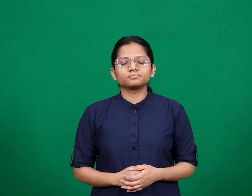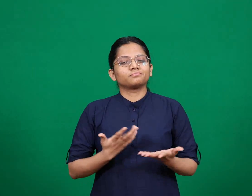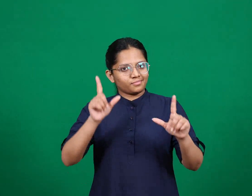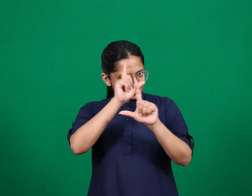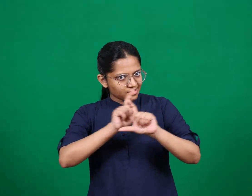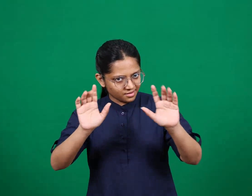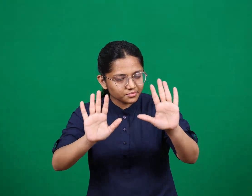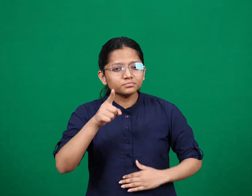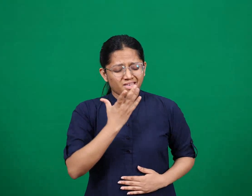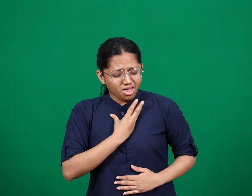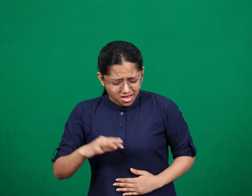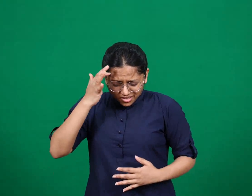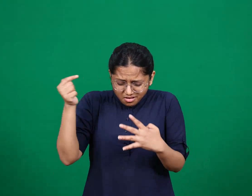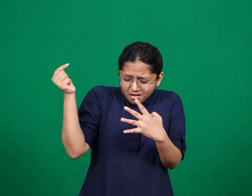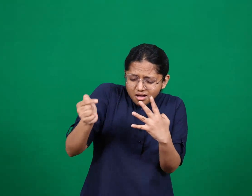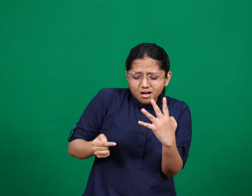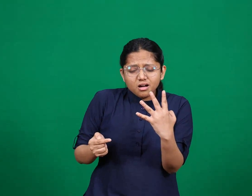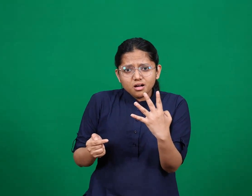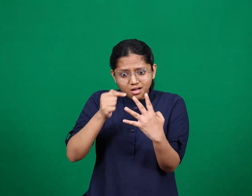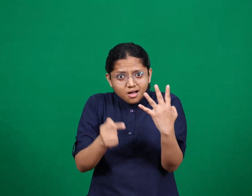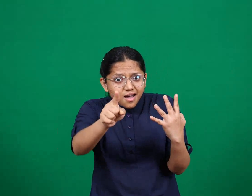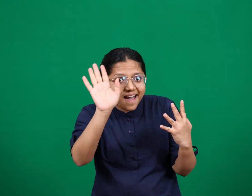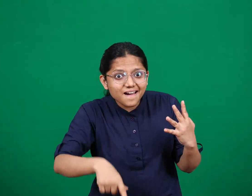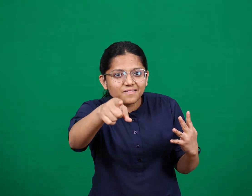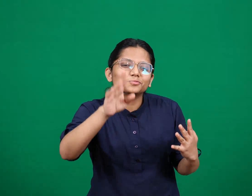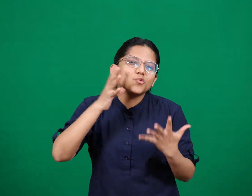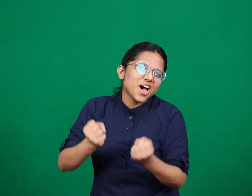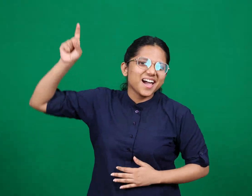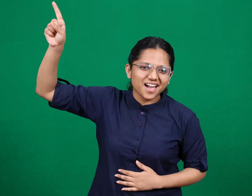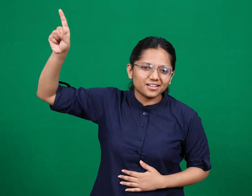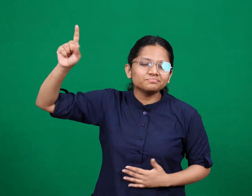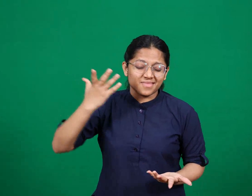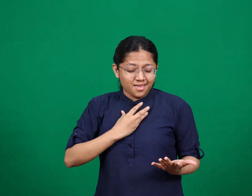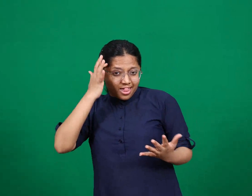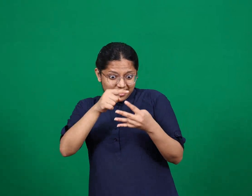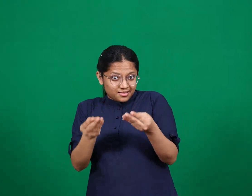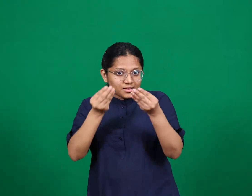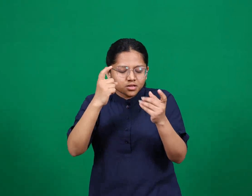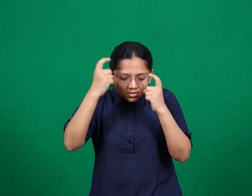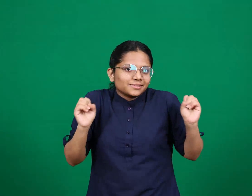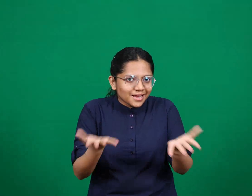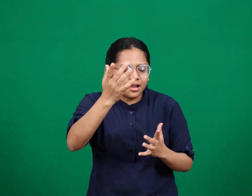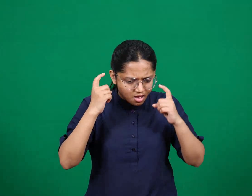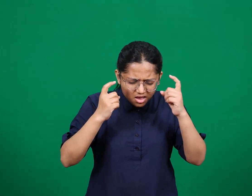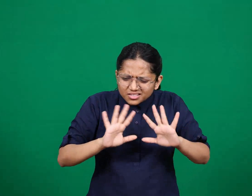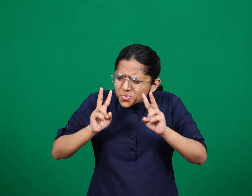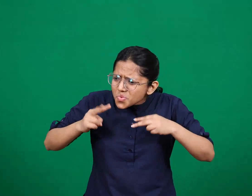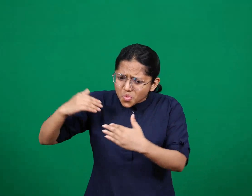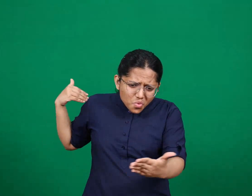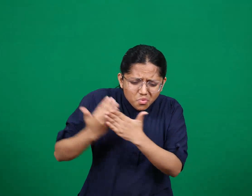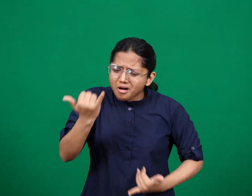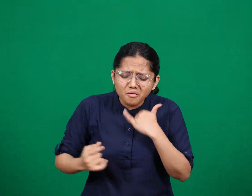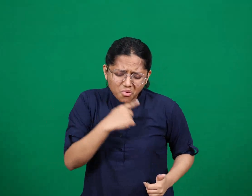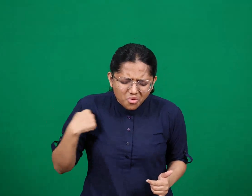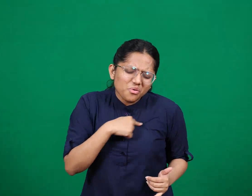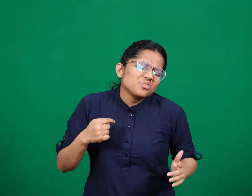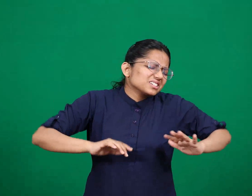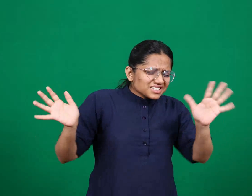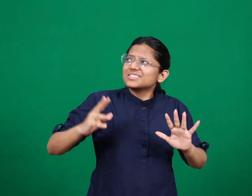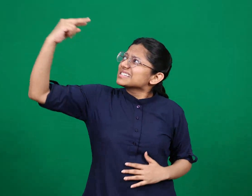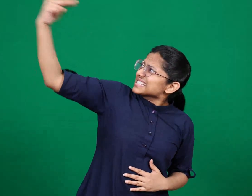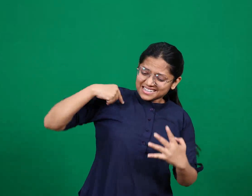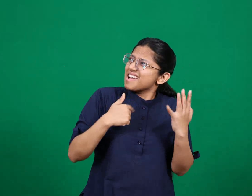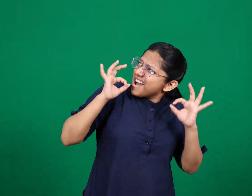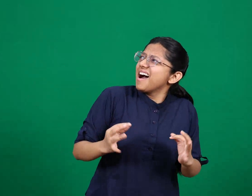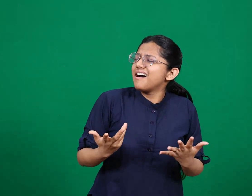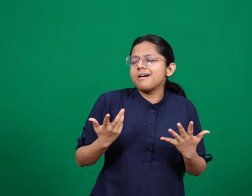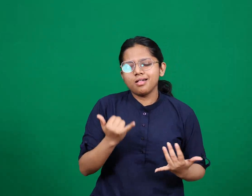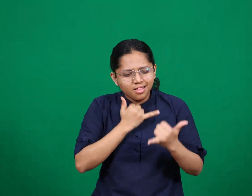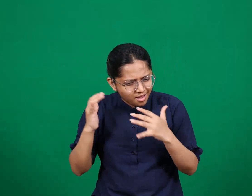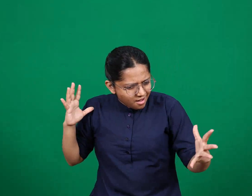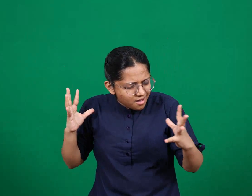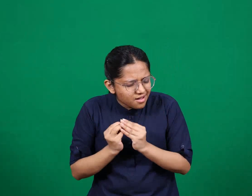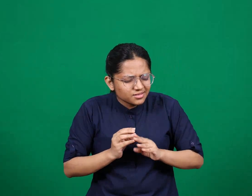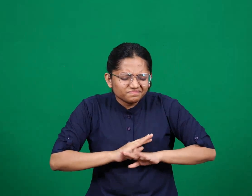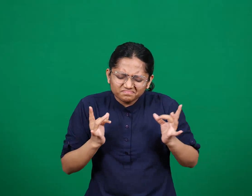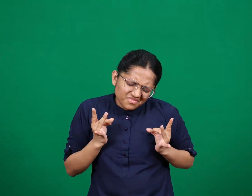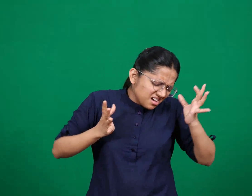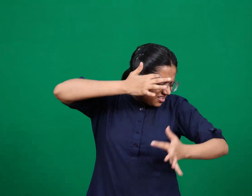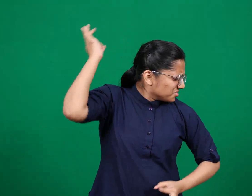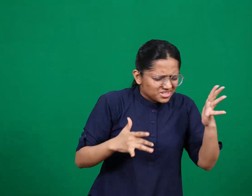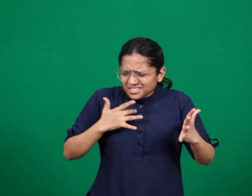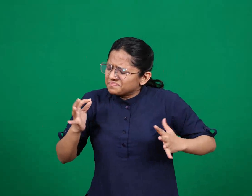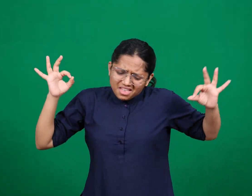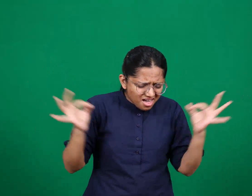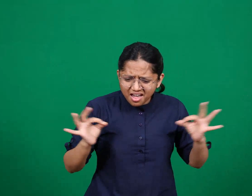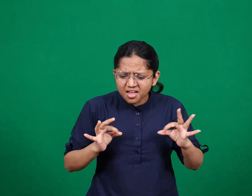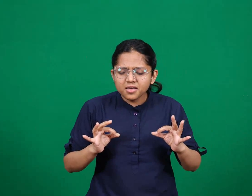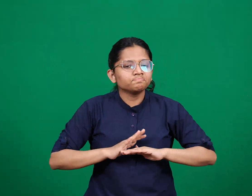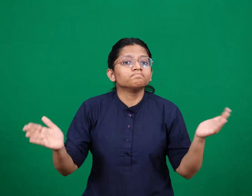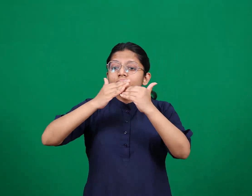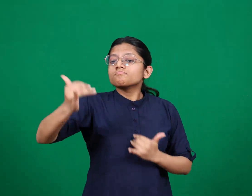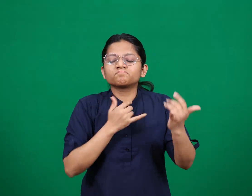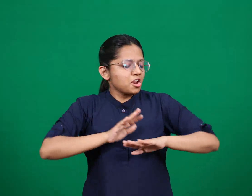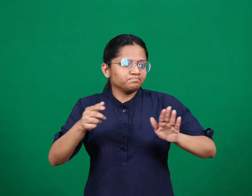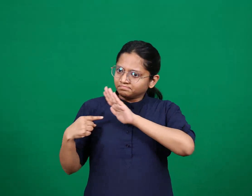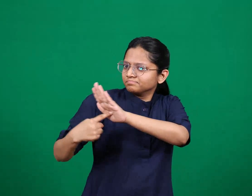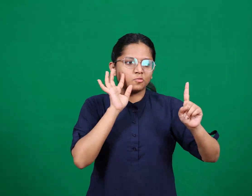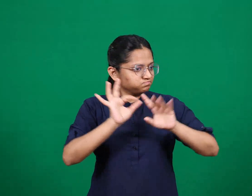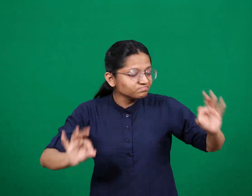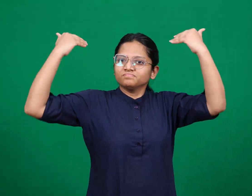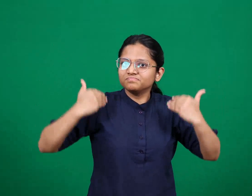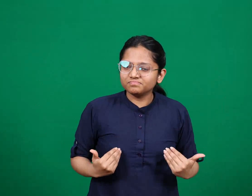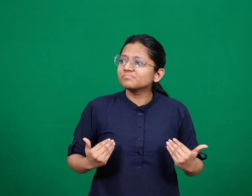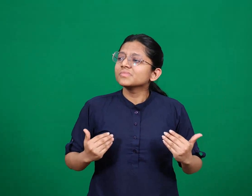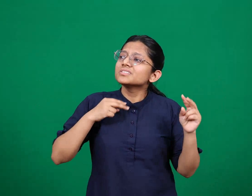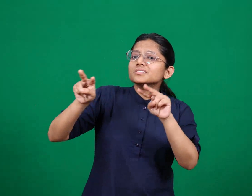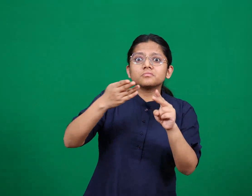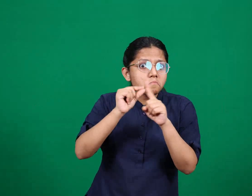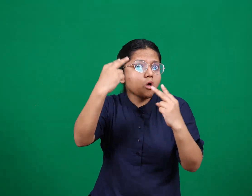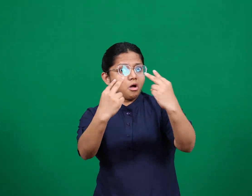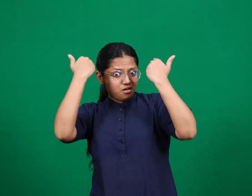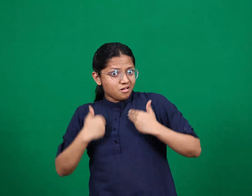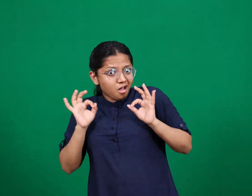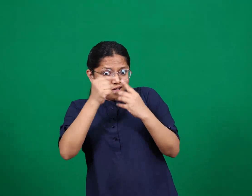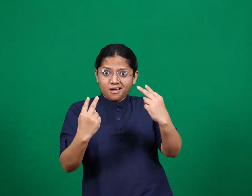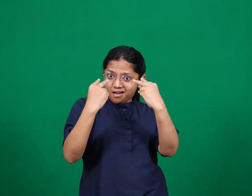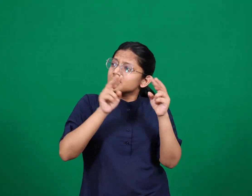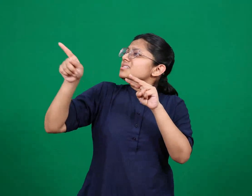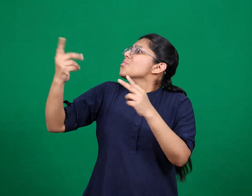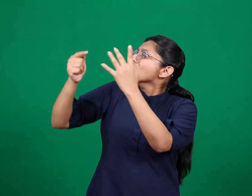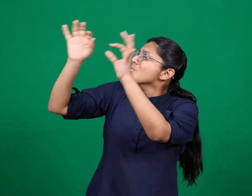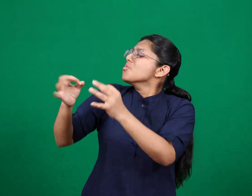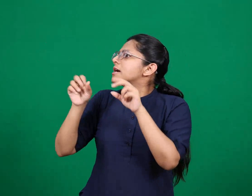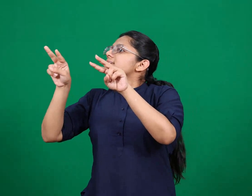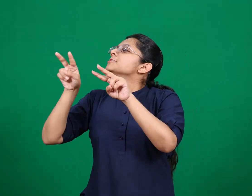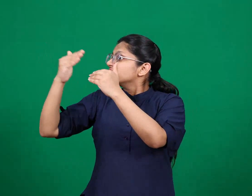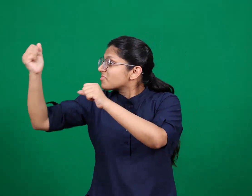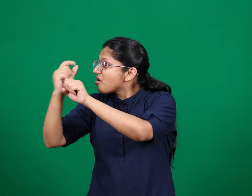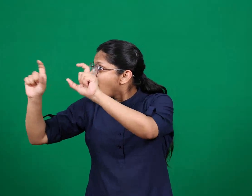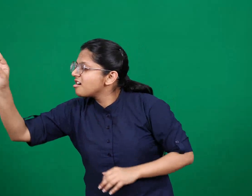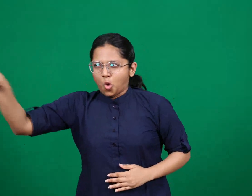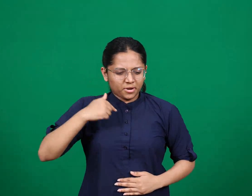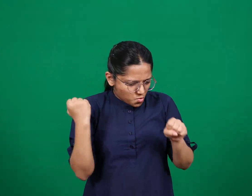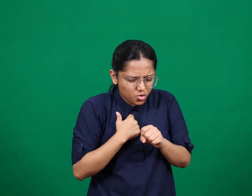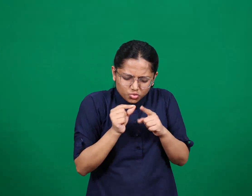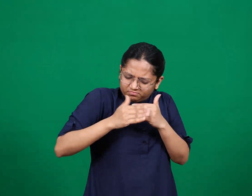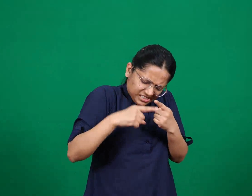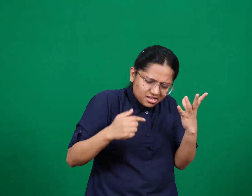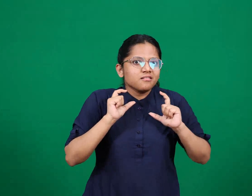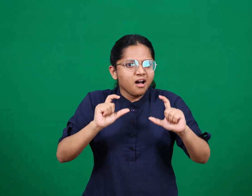Consider what this godly sorrow has produced in you: what earnestness, what eagerness to clear yourselves, what indignation, what alarm, what longing, what zeal, what vindication!